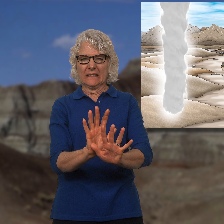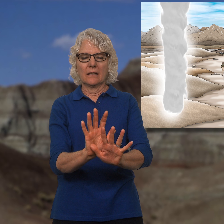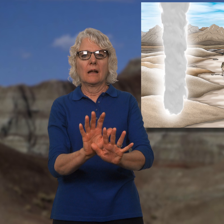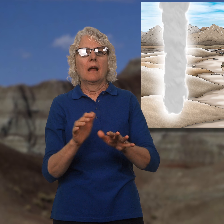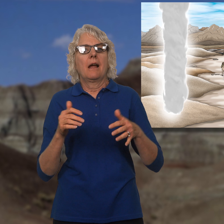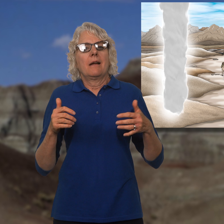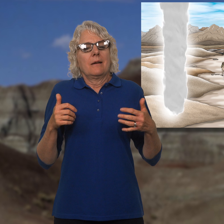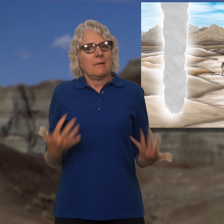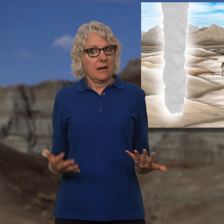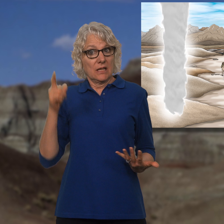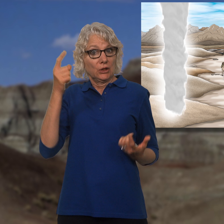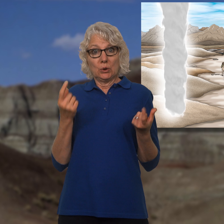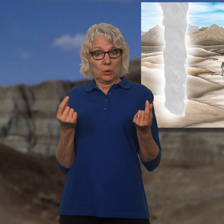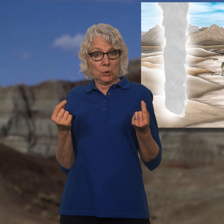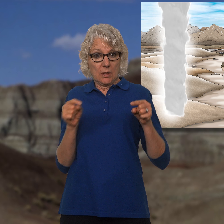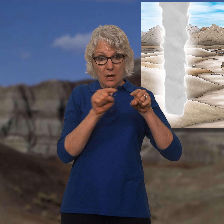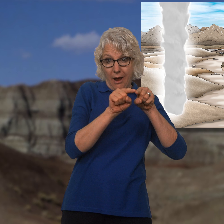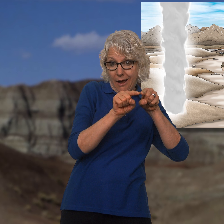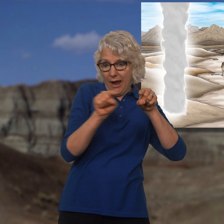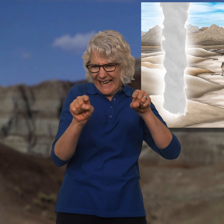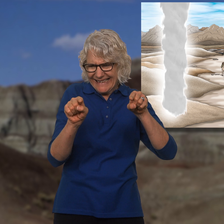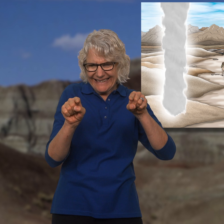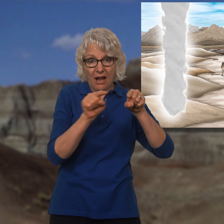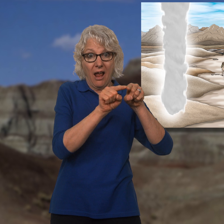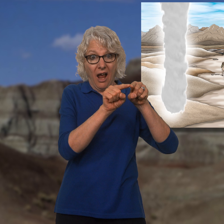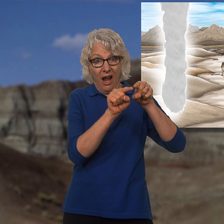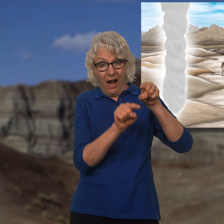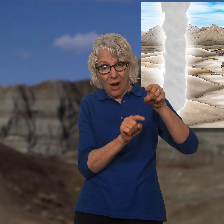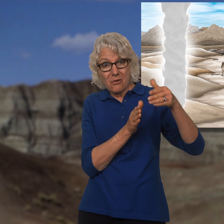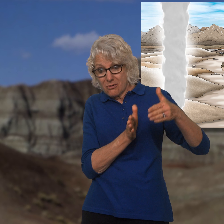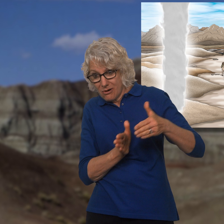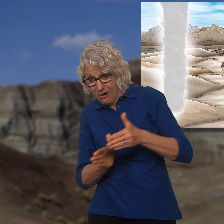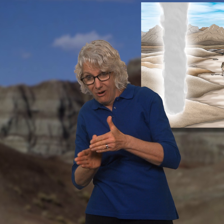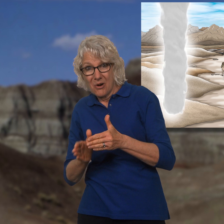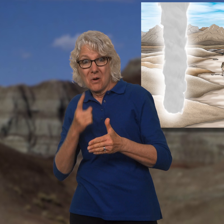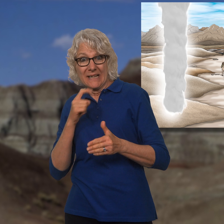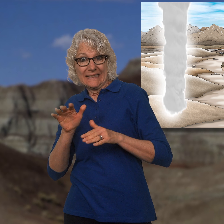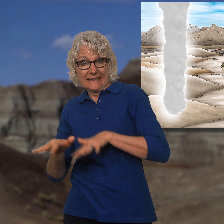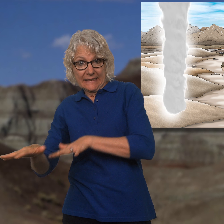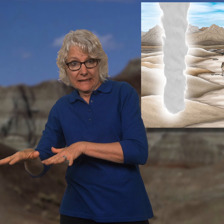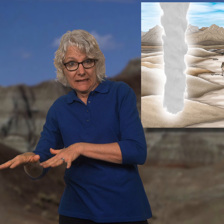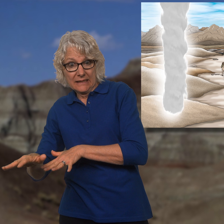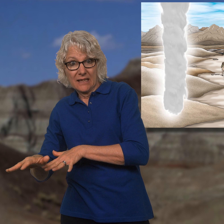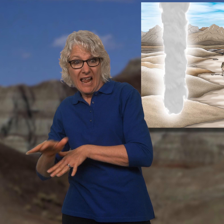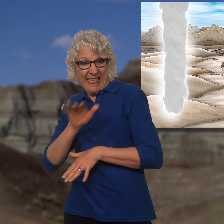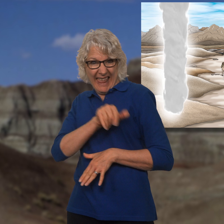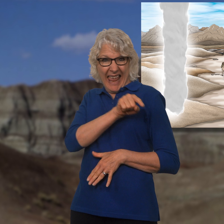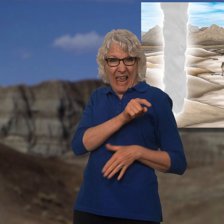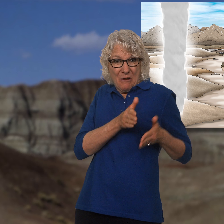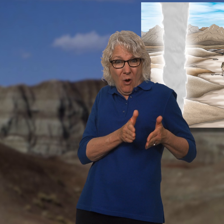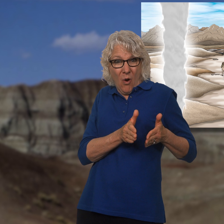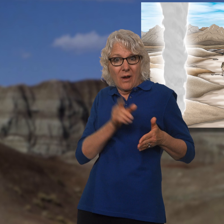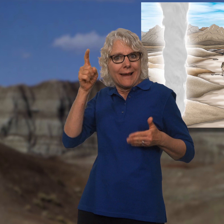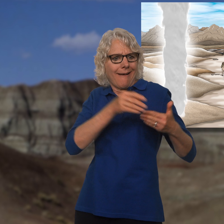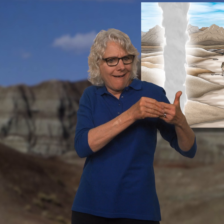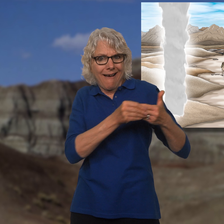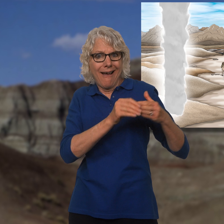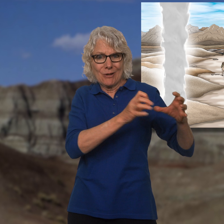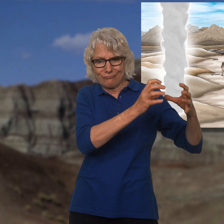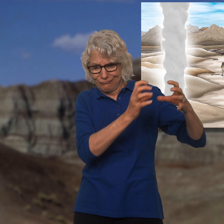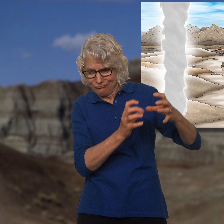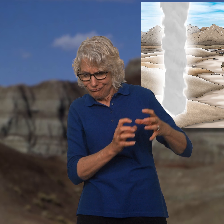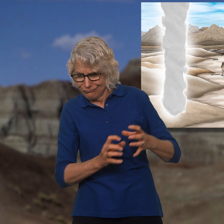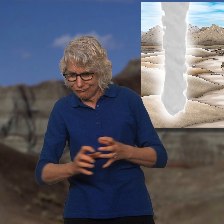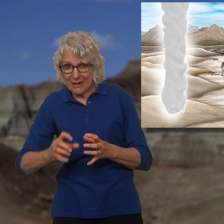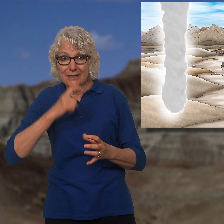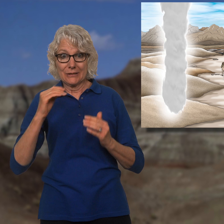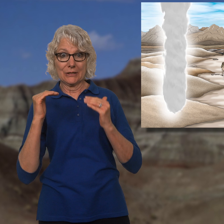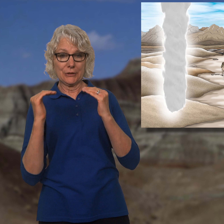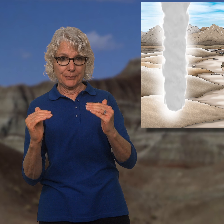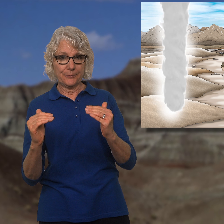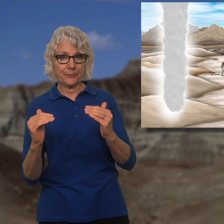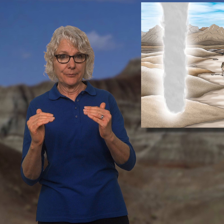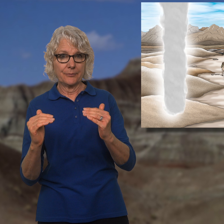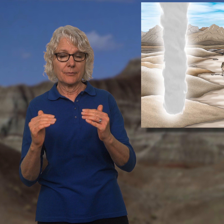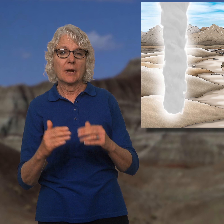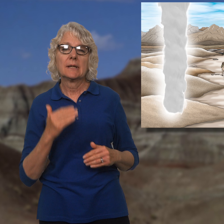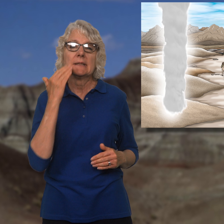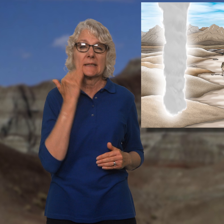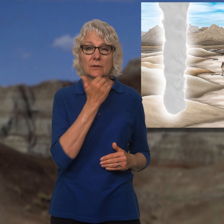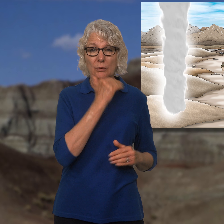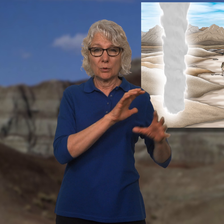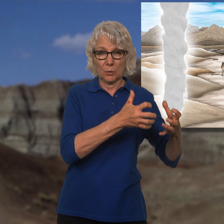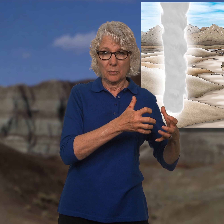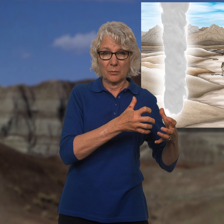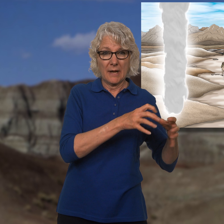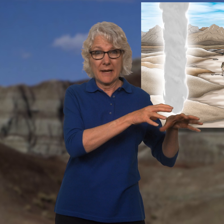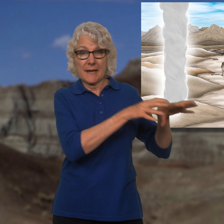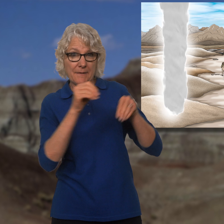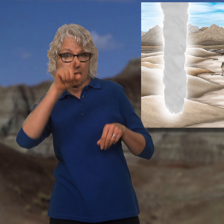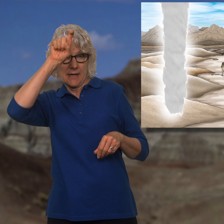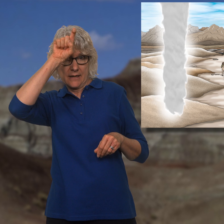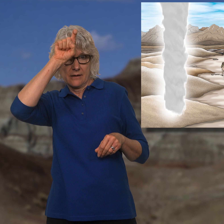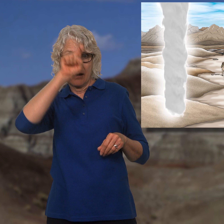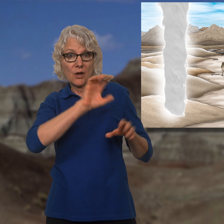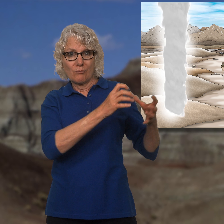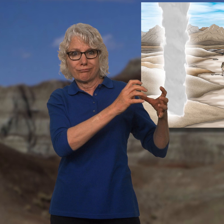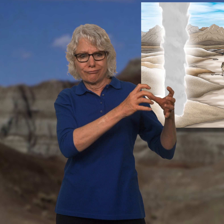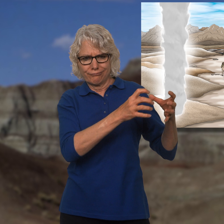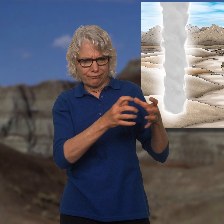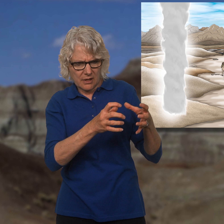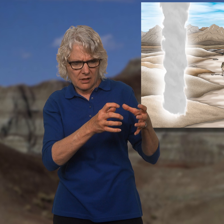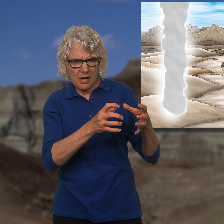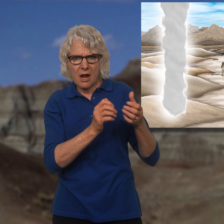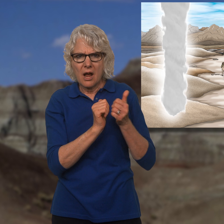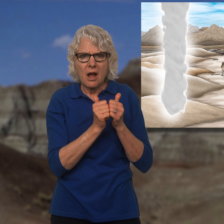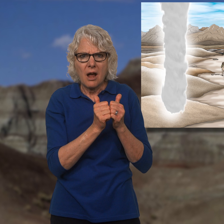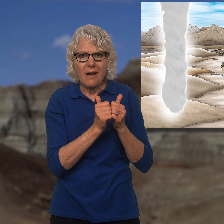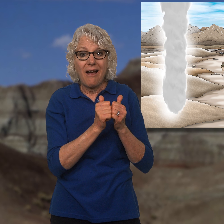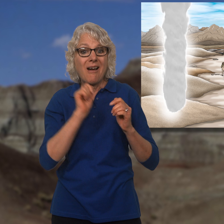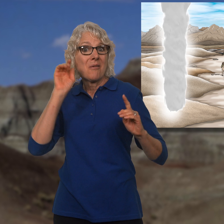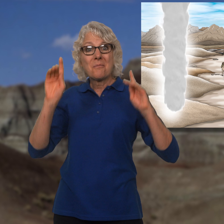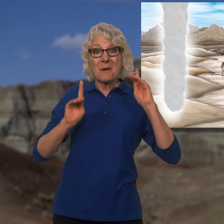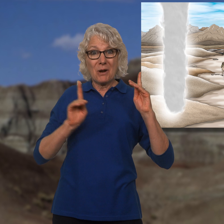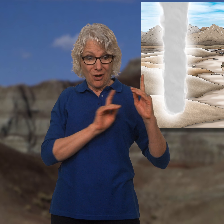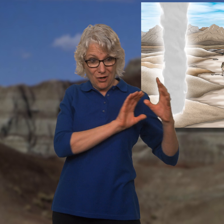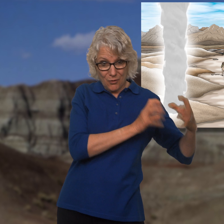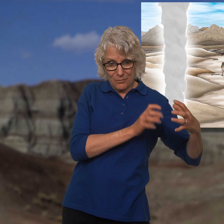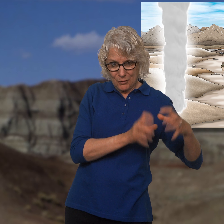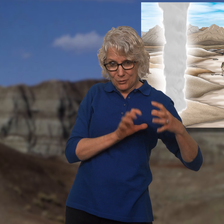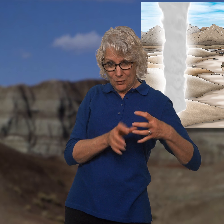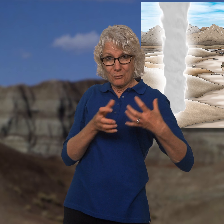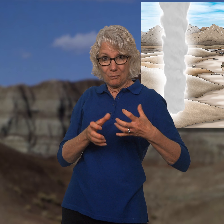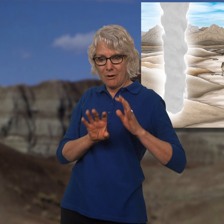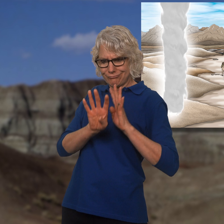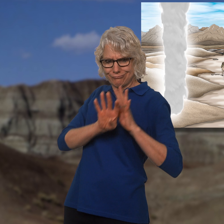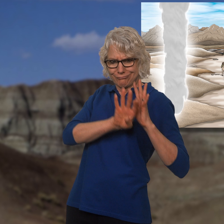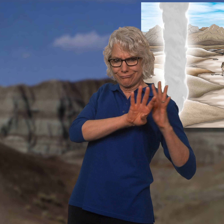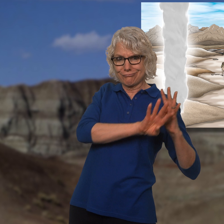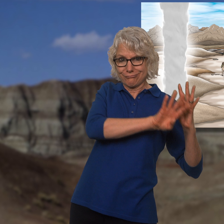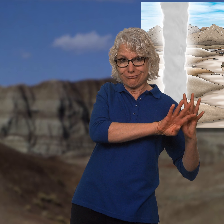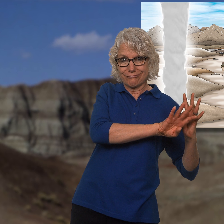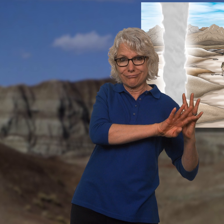So God led the people around by the way of the wilderness toward the Red Sea.